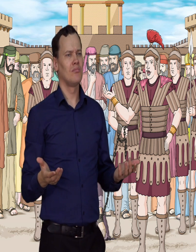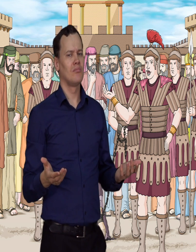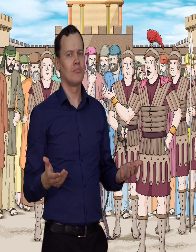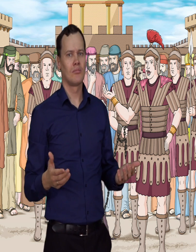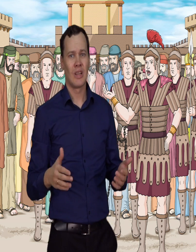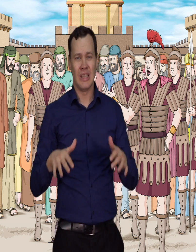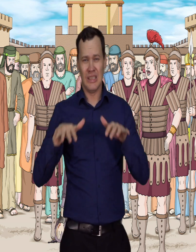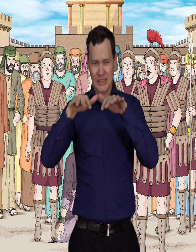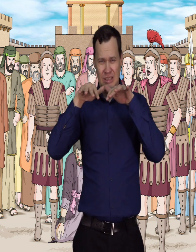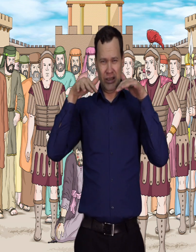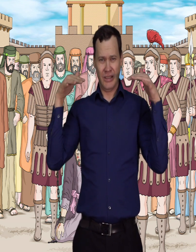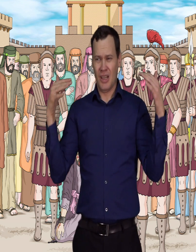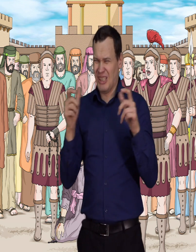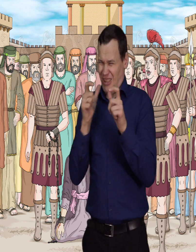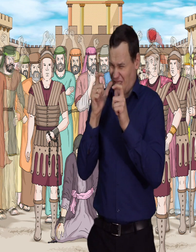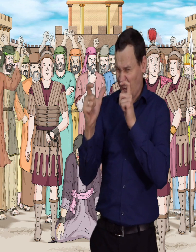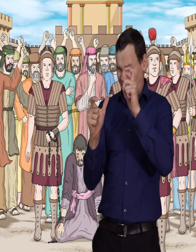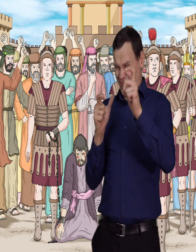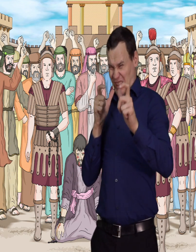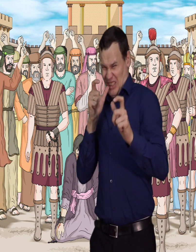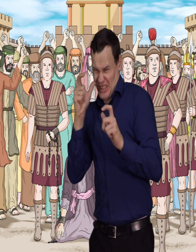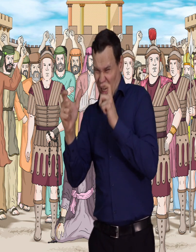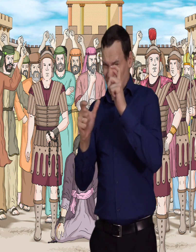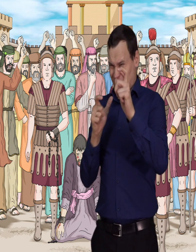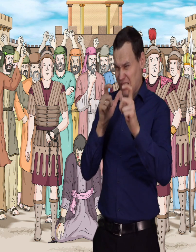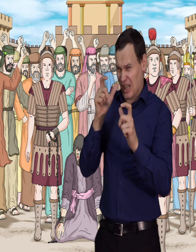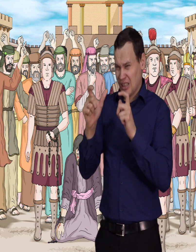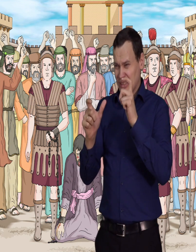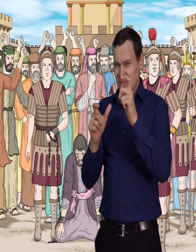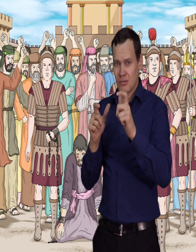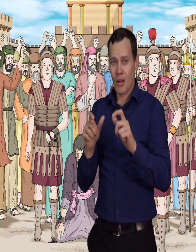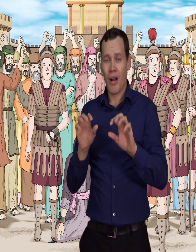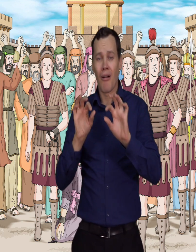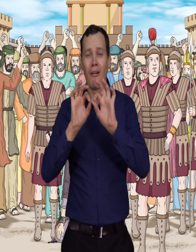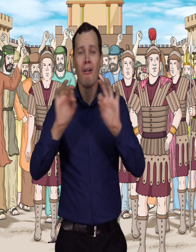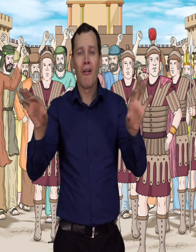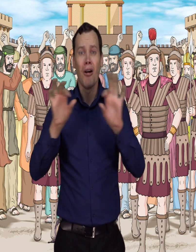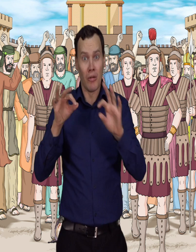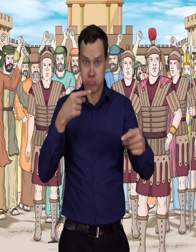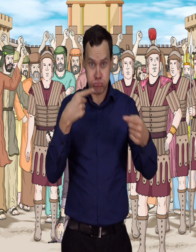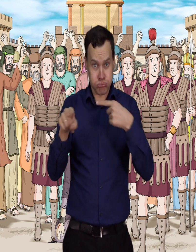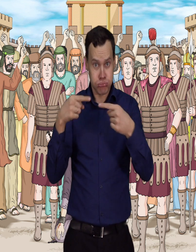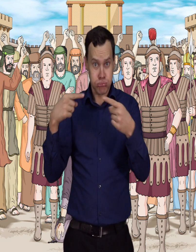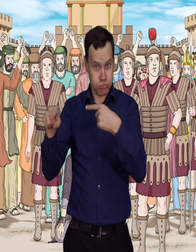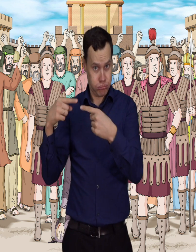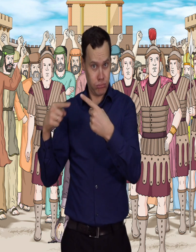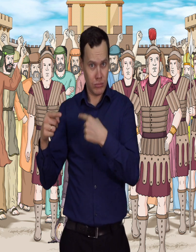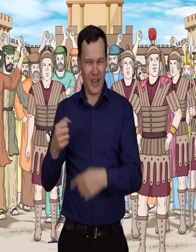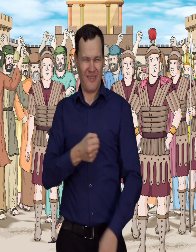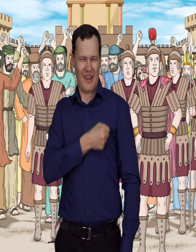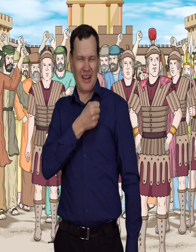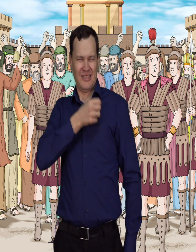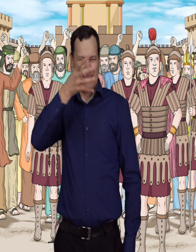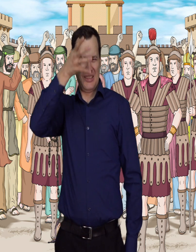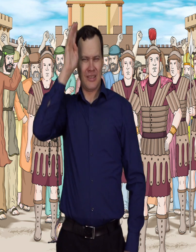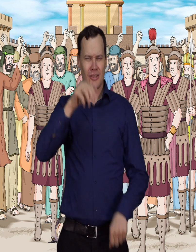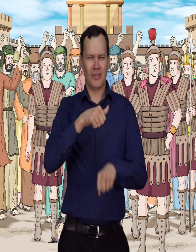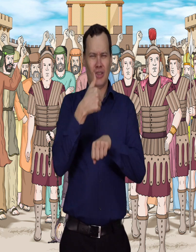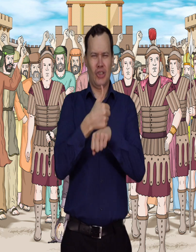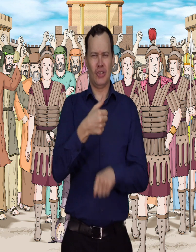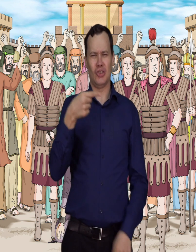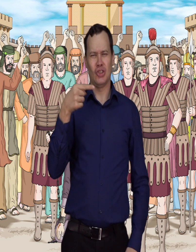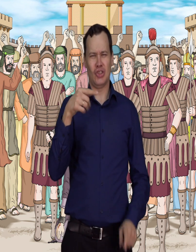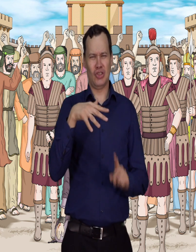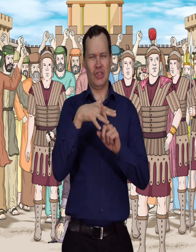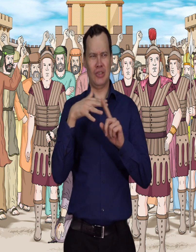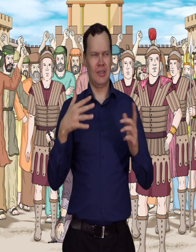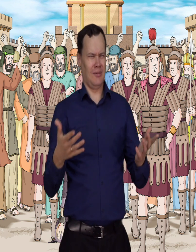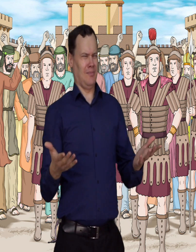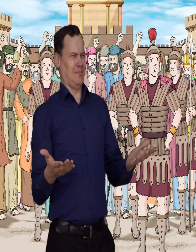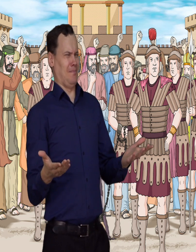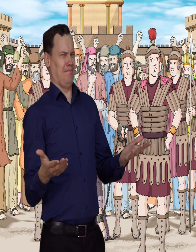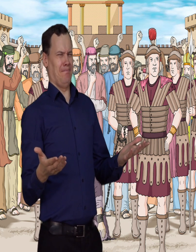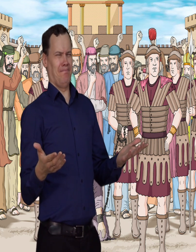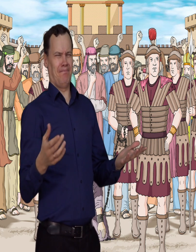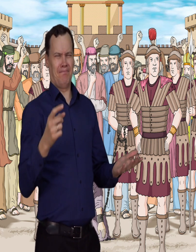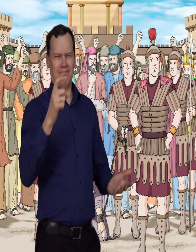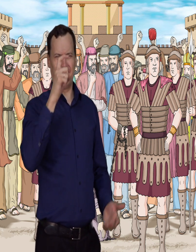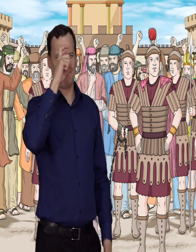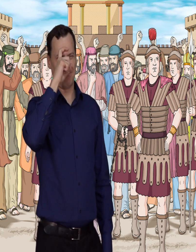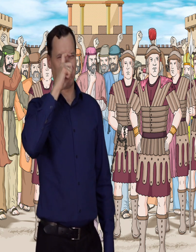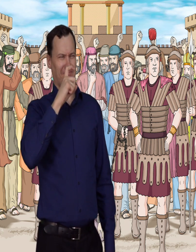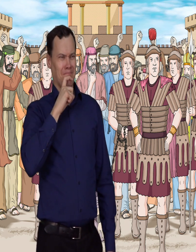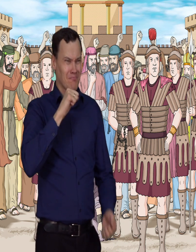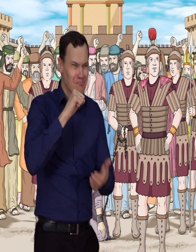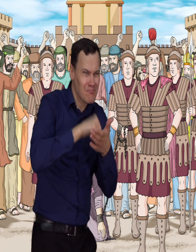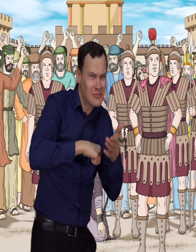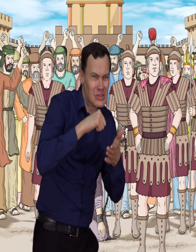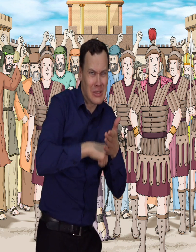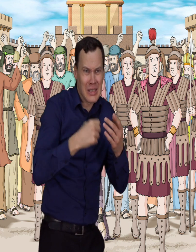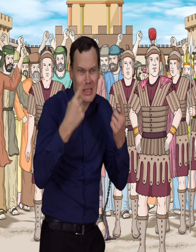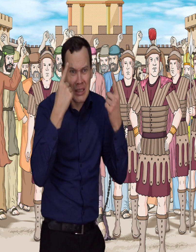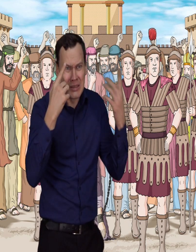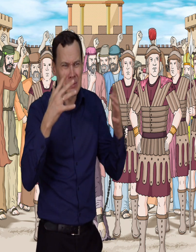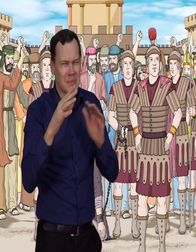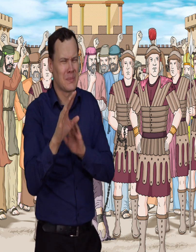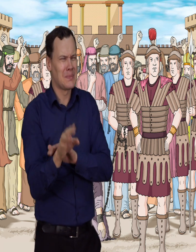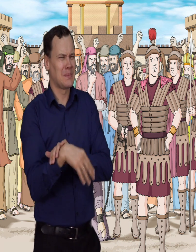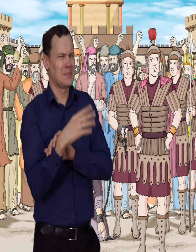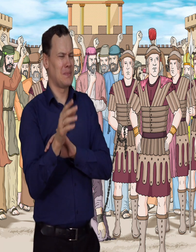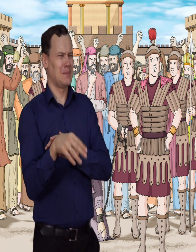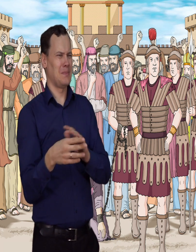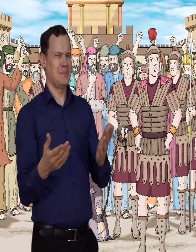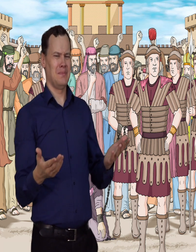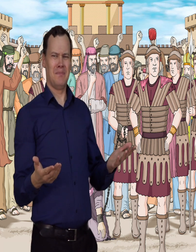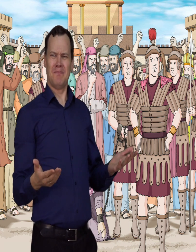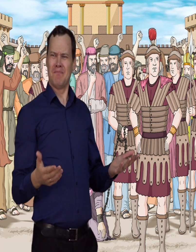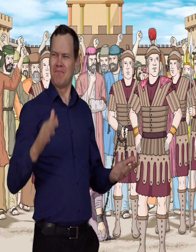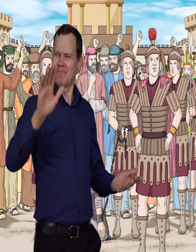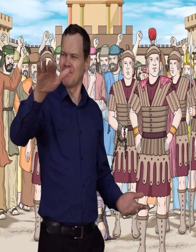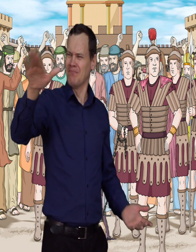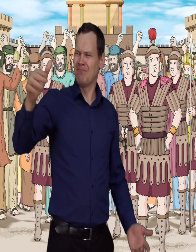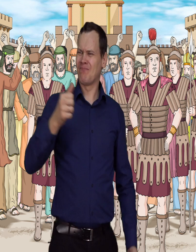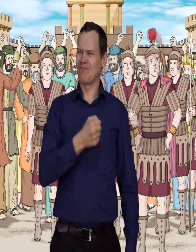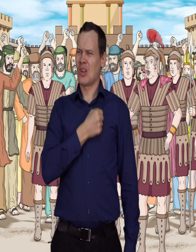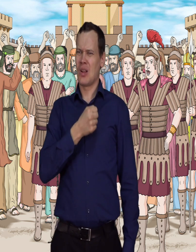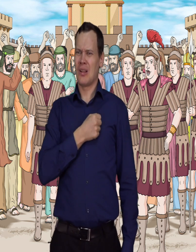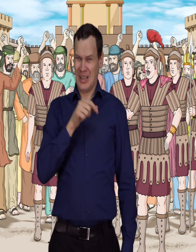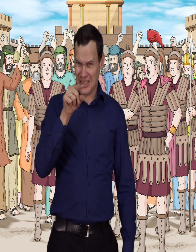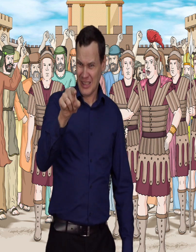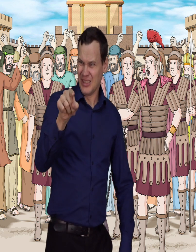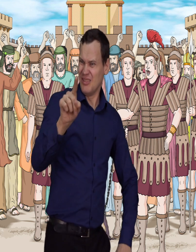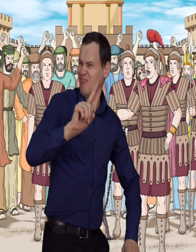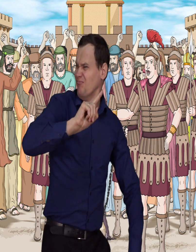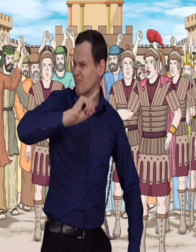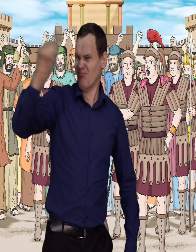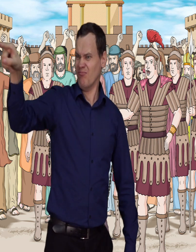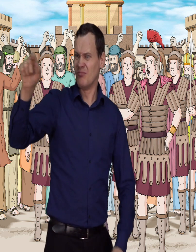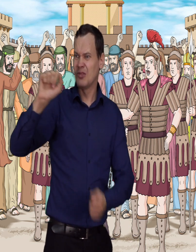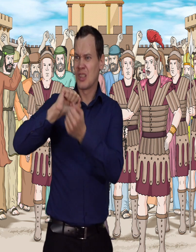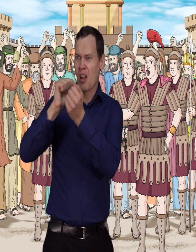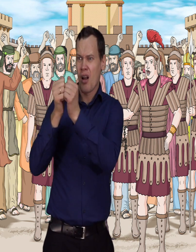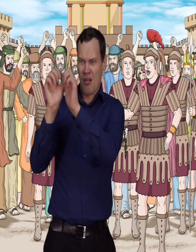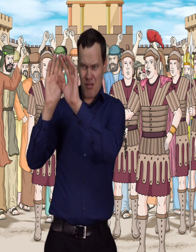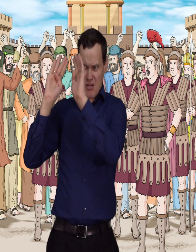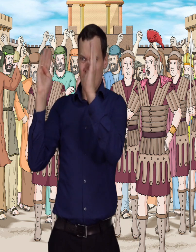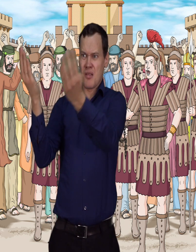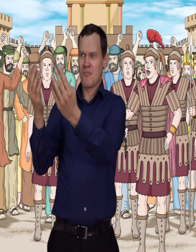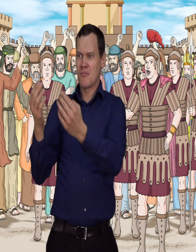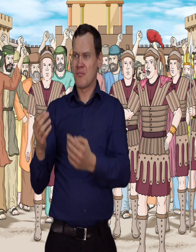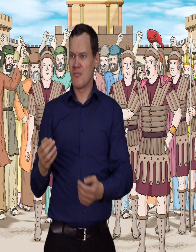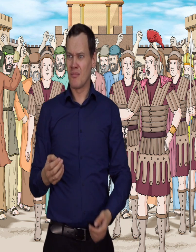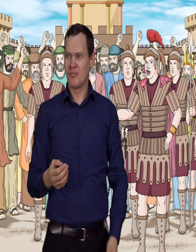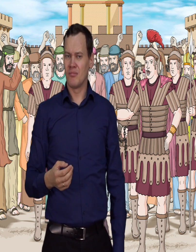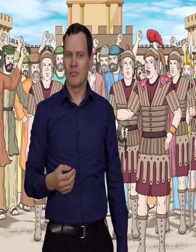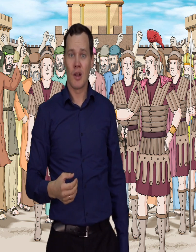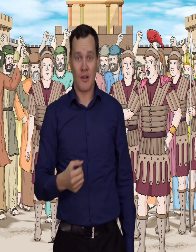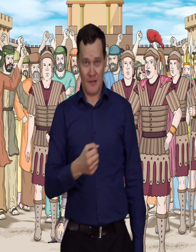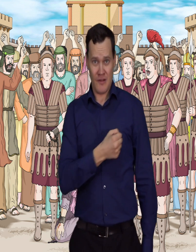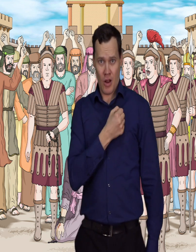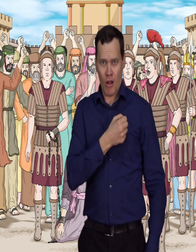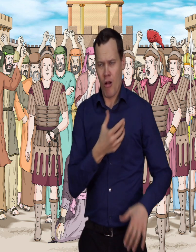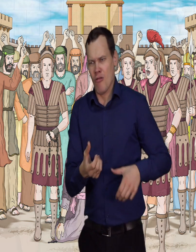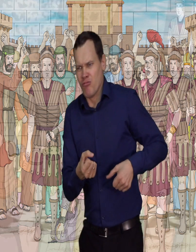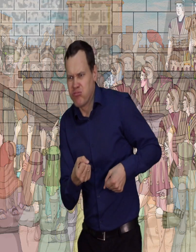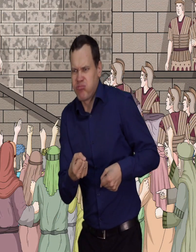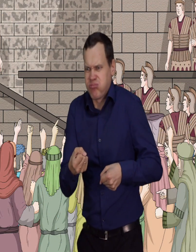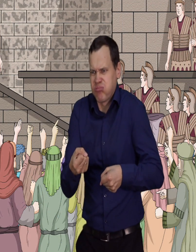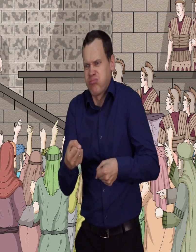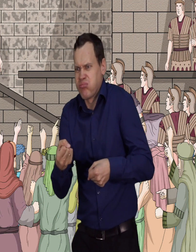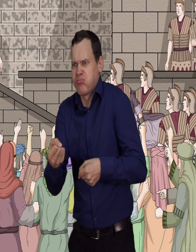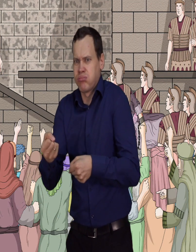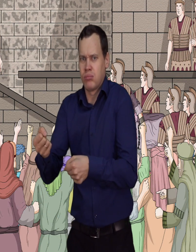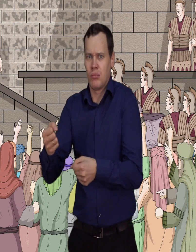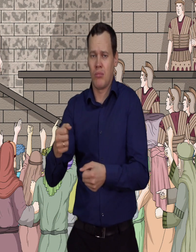Some in the crowd were shouting one thing, and some another. And since the commander could not get at the truth because of the uproar, he ordered that Paul be brought into the barracks.